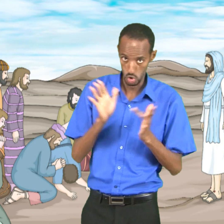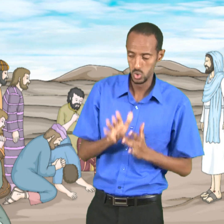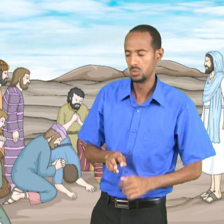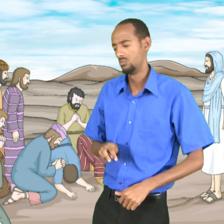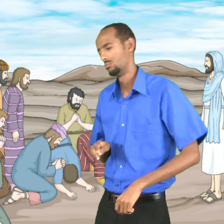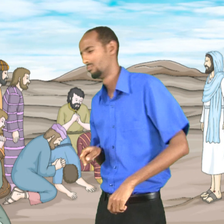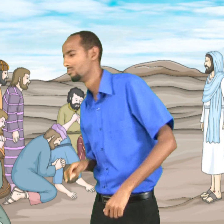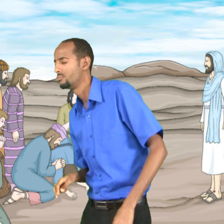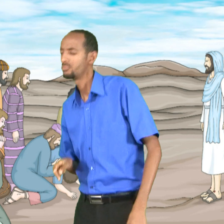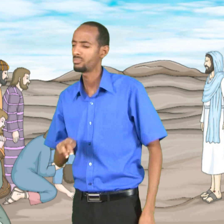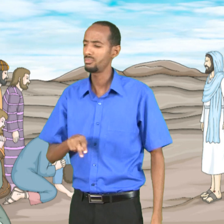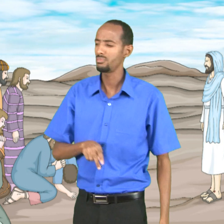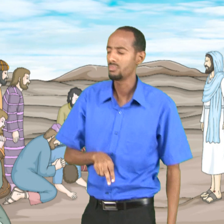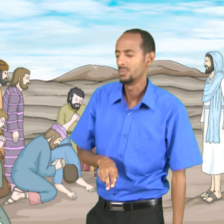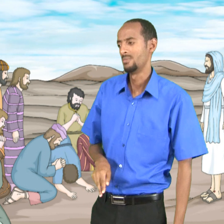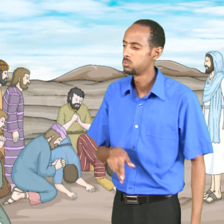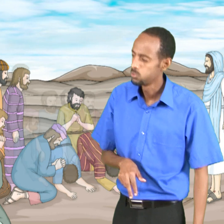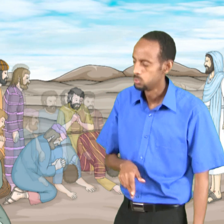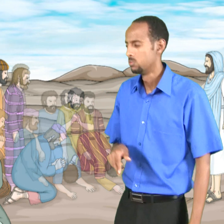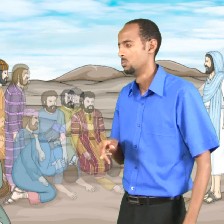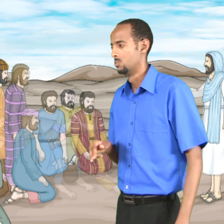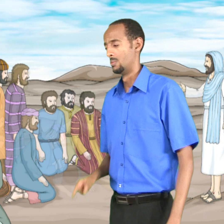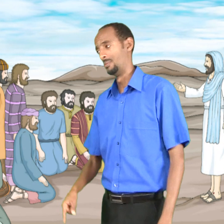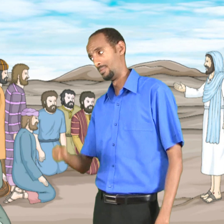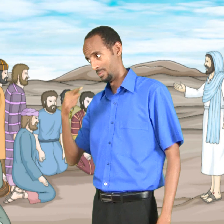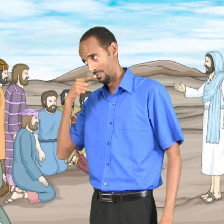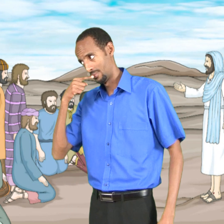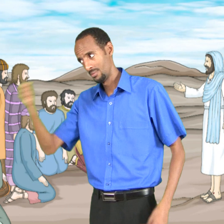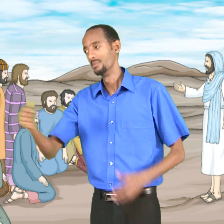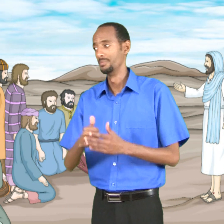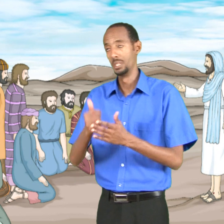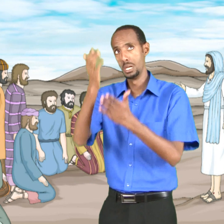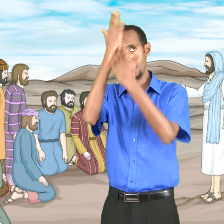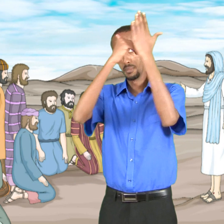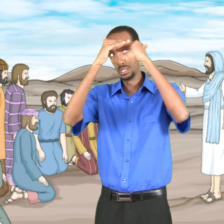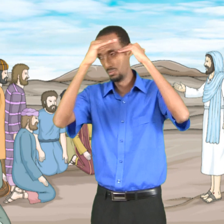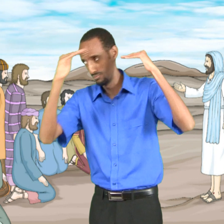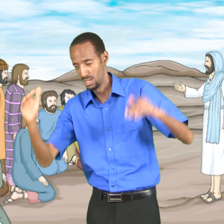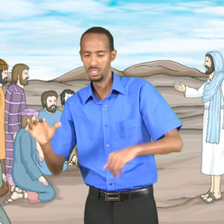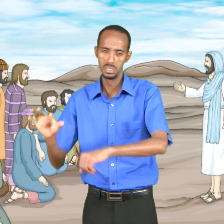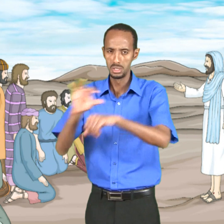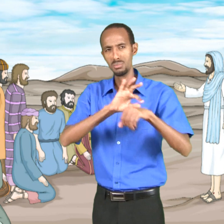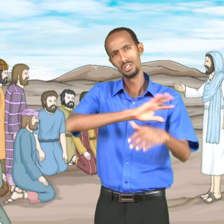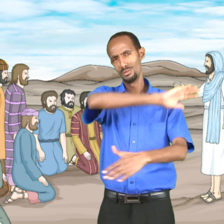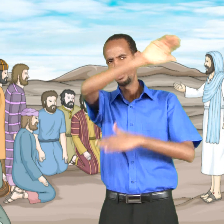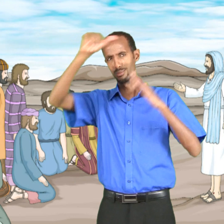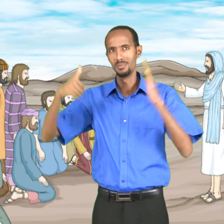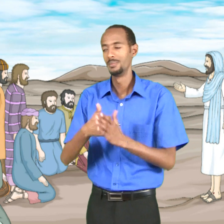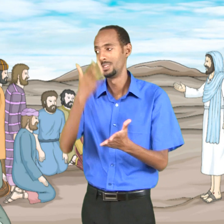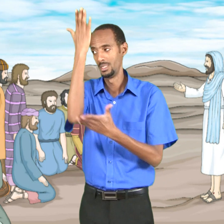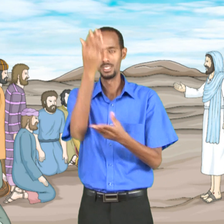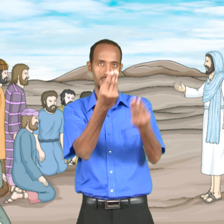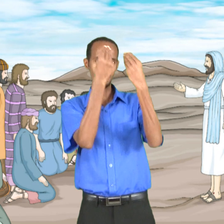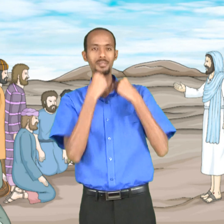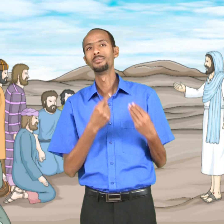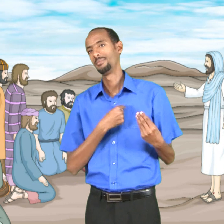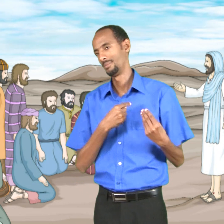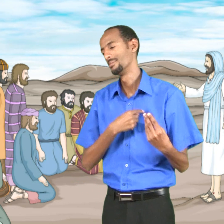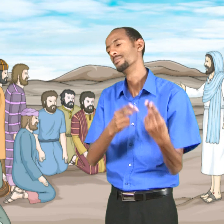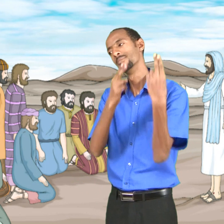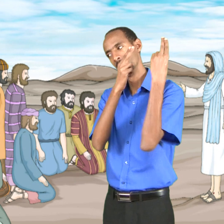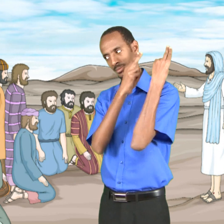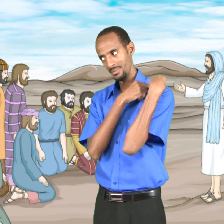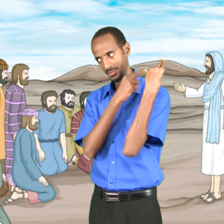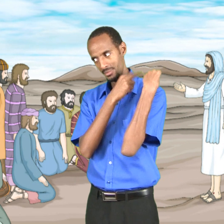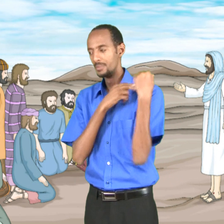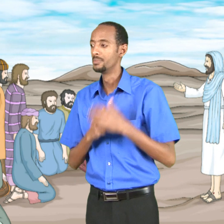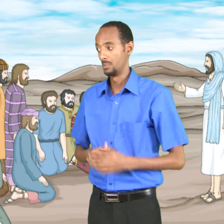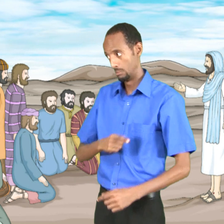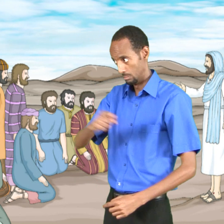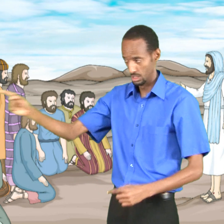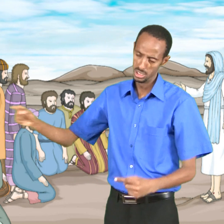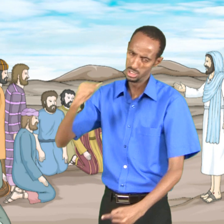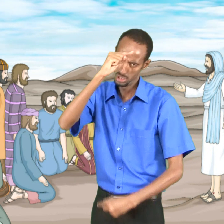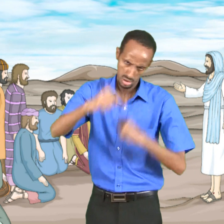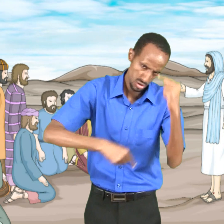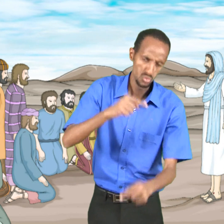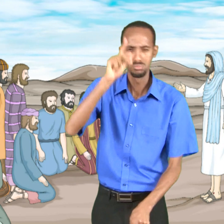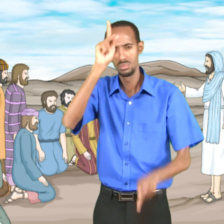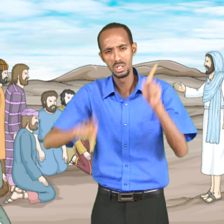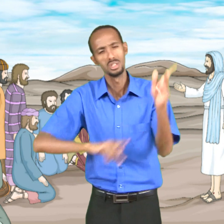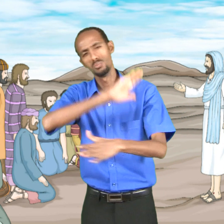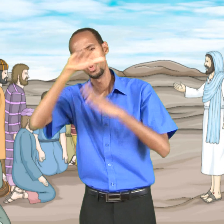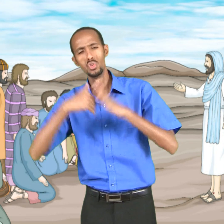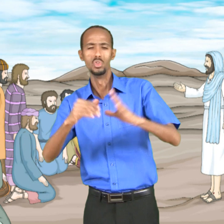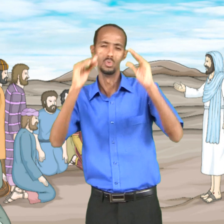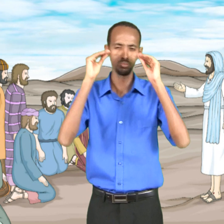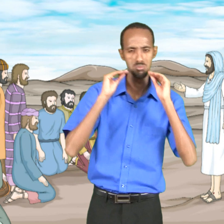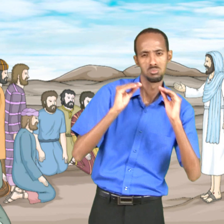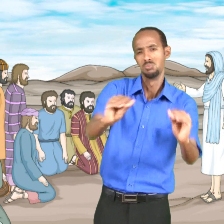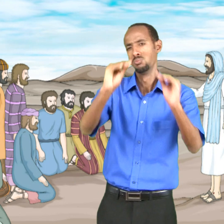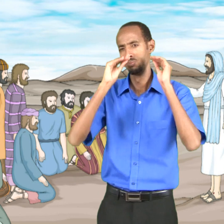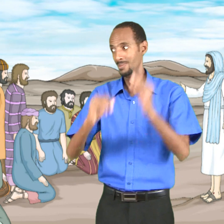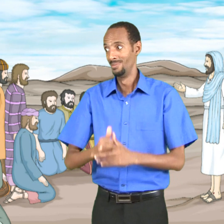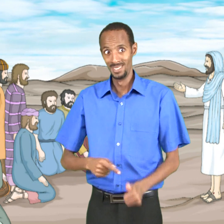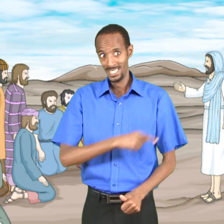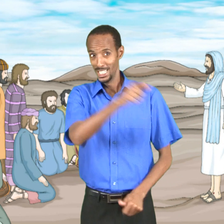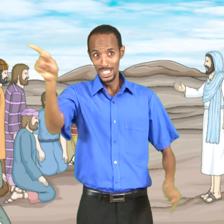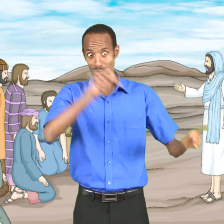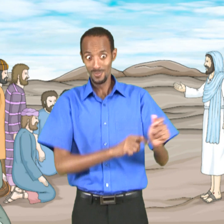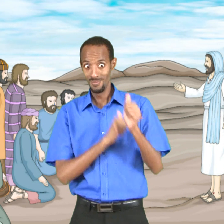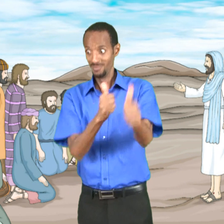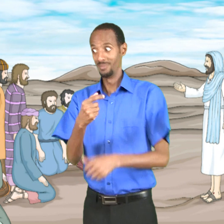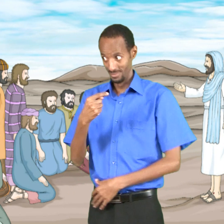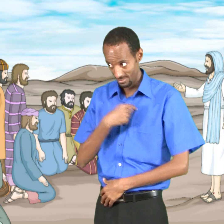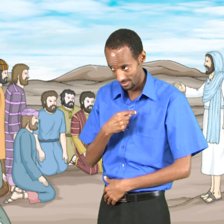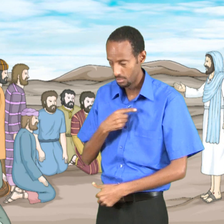Then Jesus came to them and said, “All authority in heaven and on earth has been given to Me.